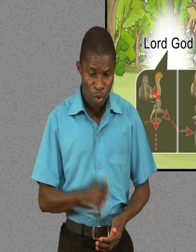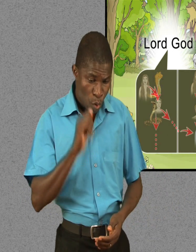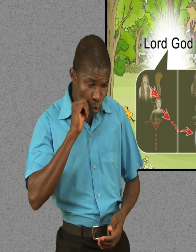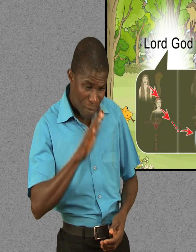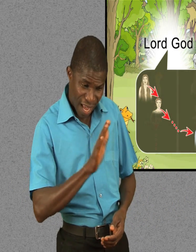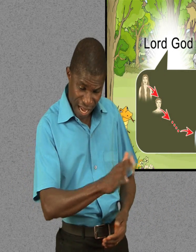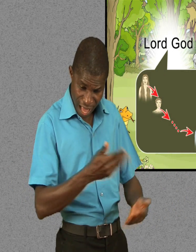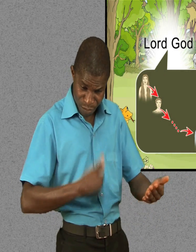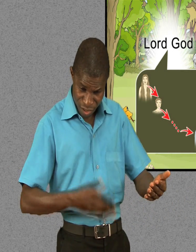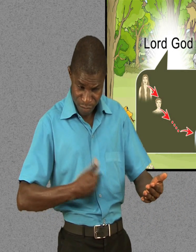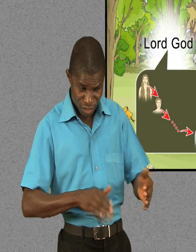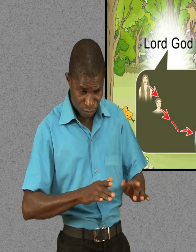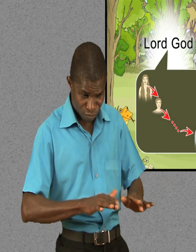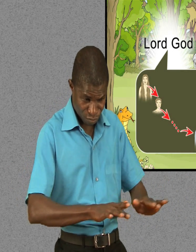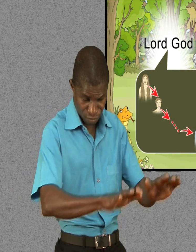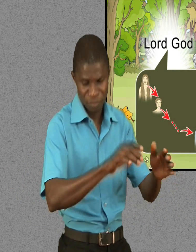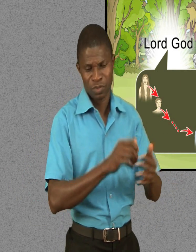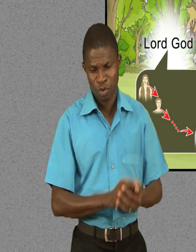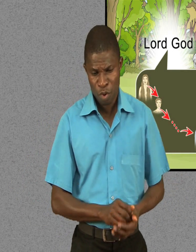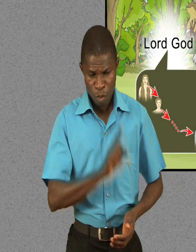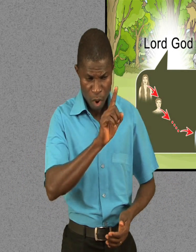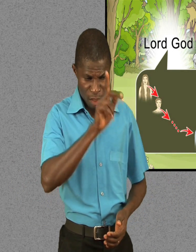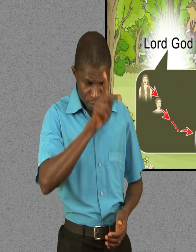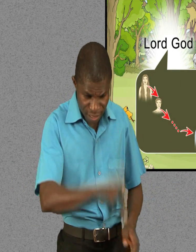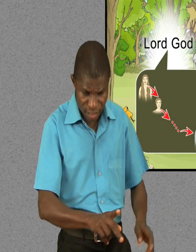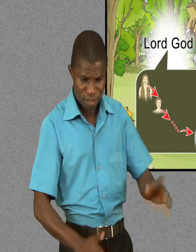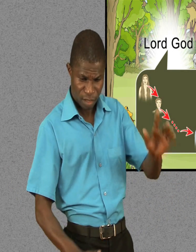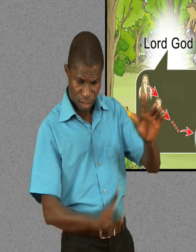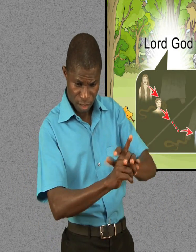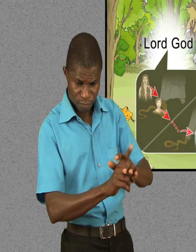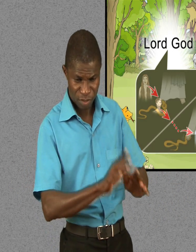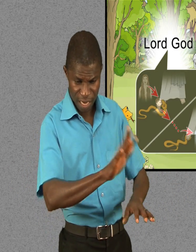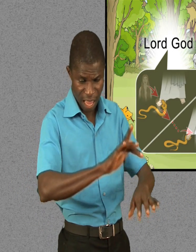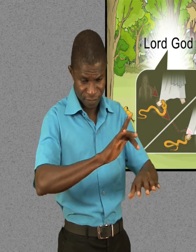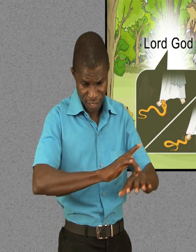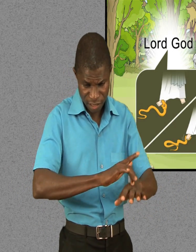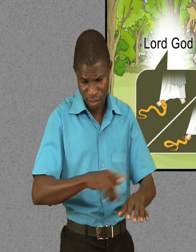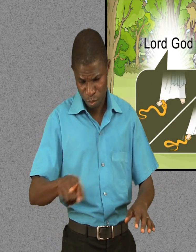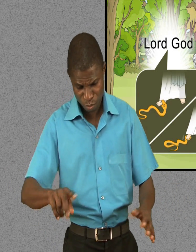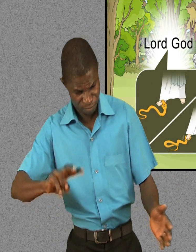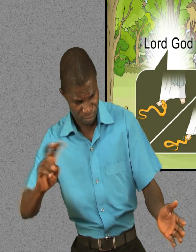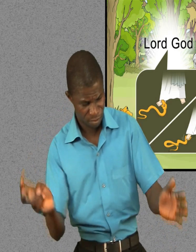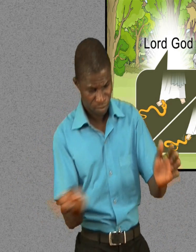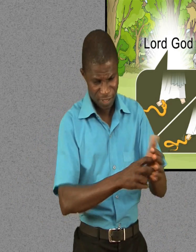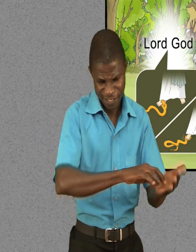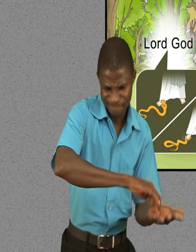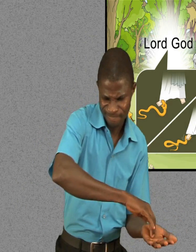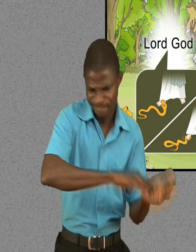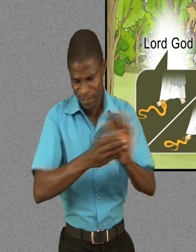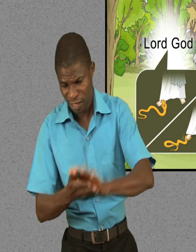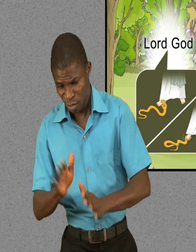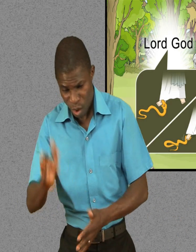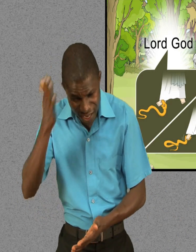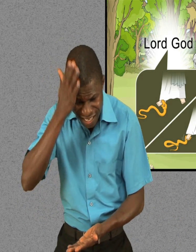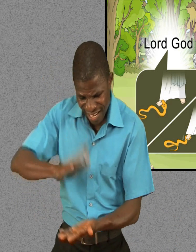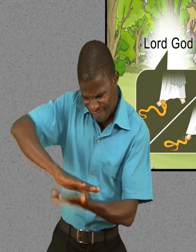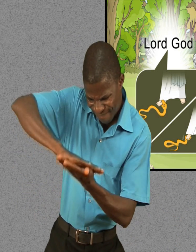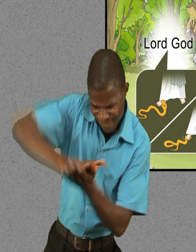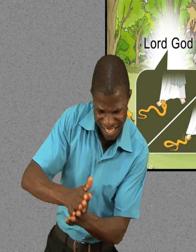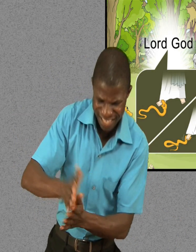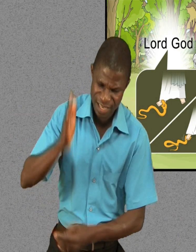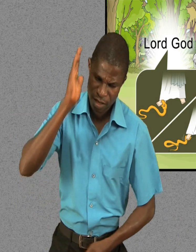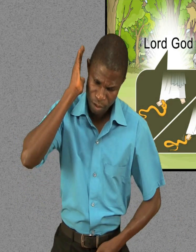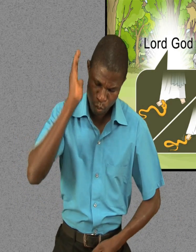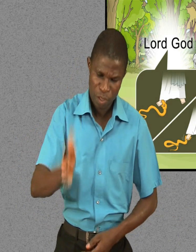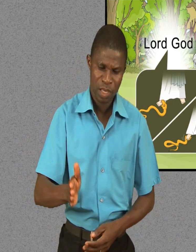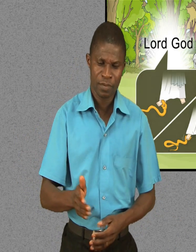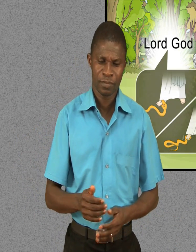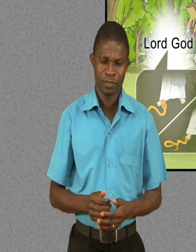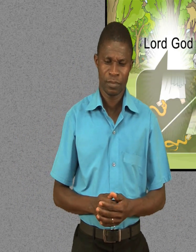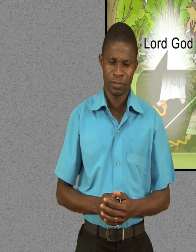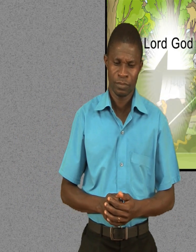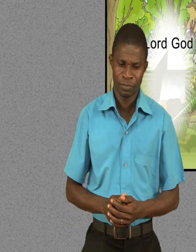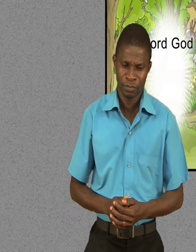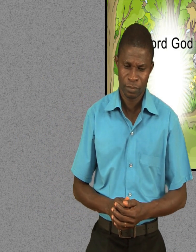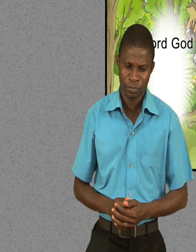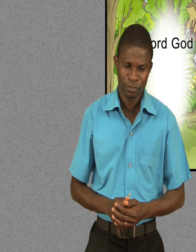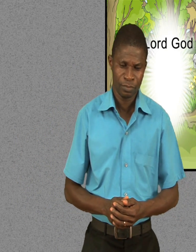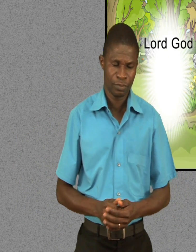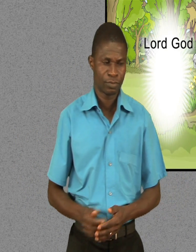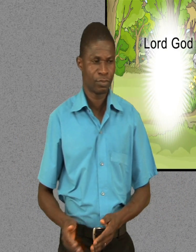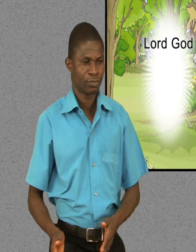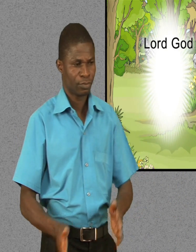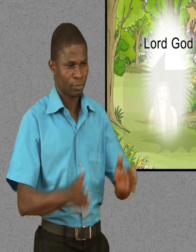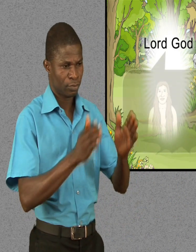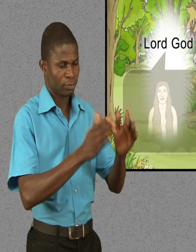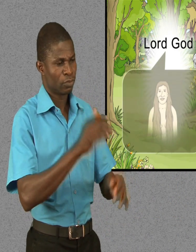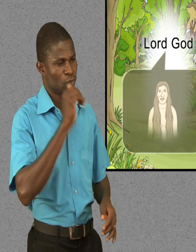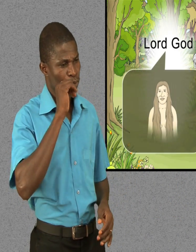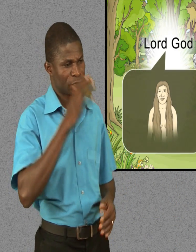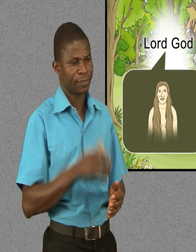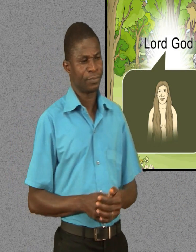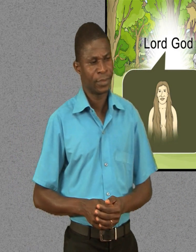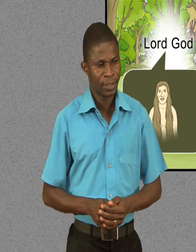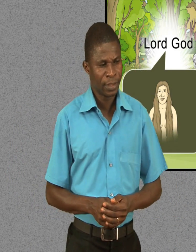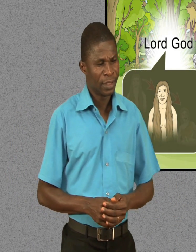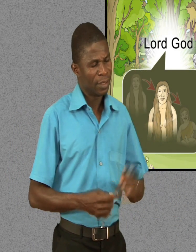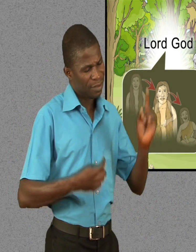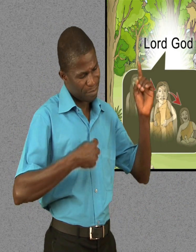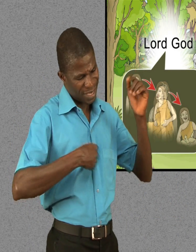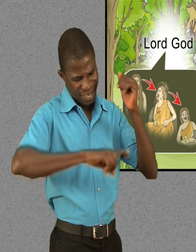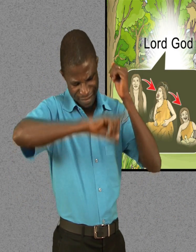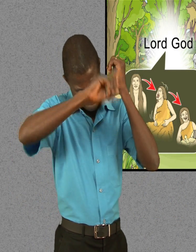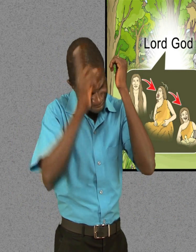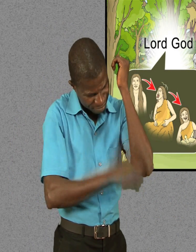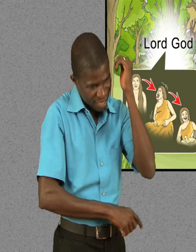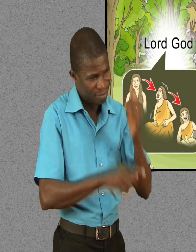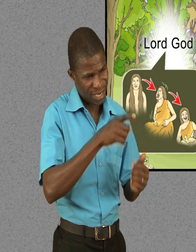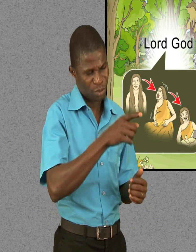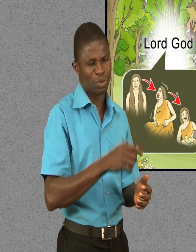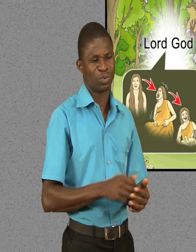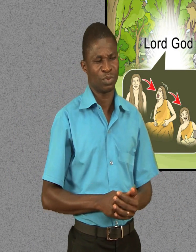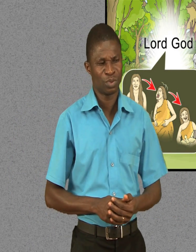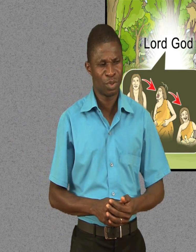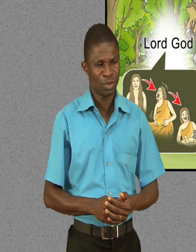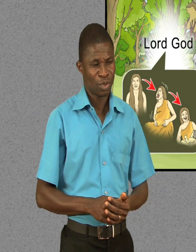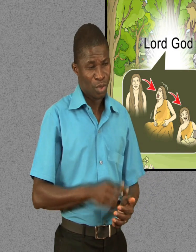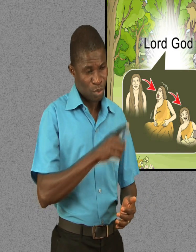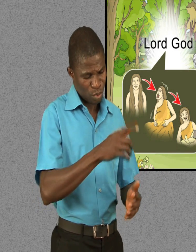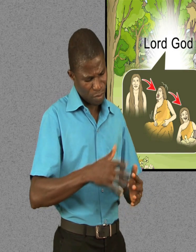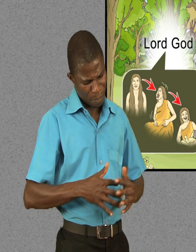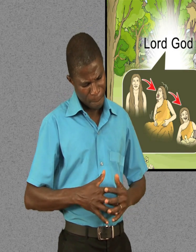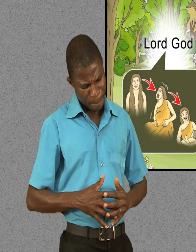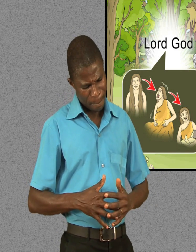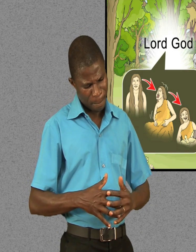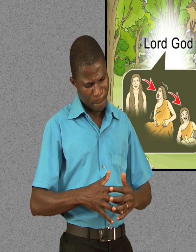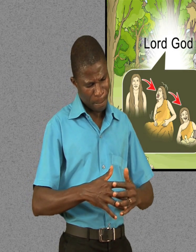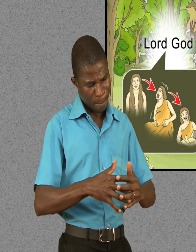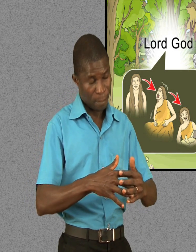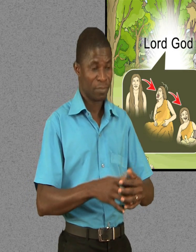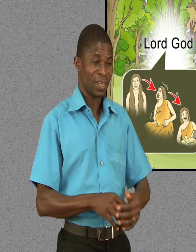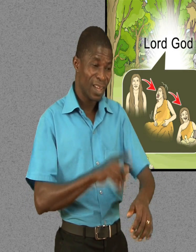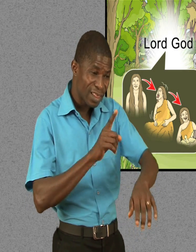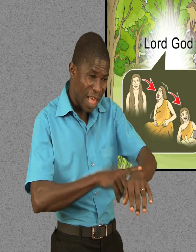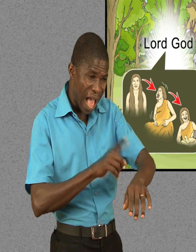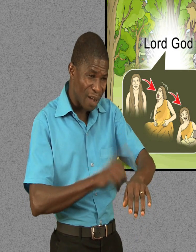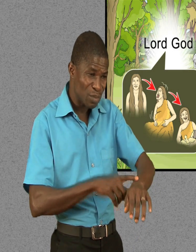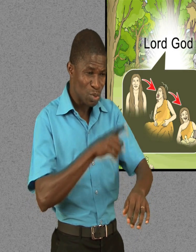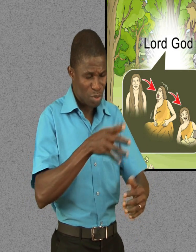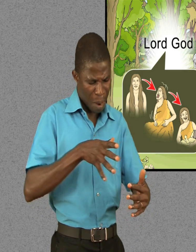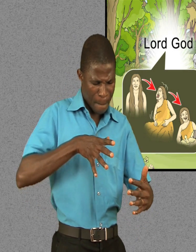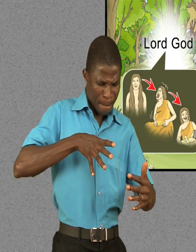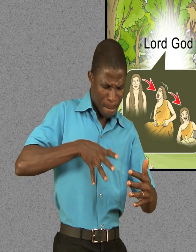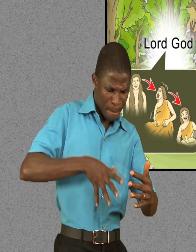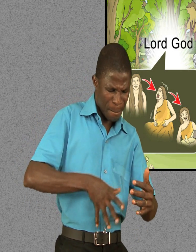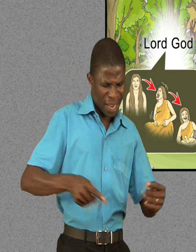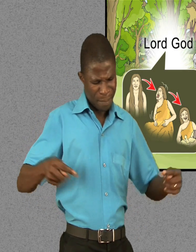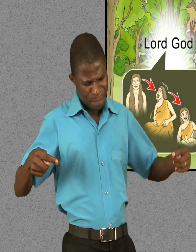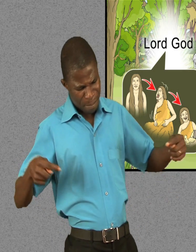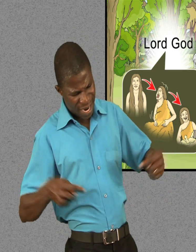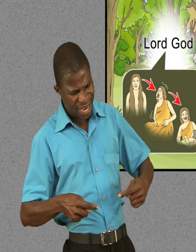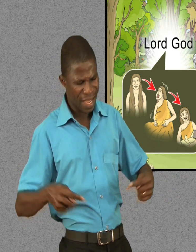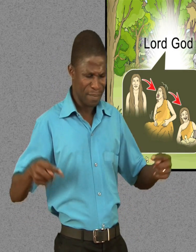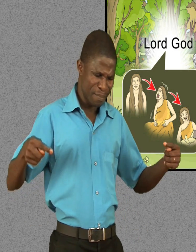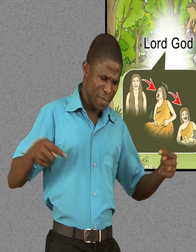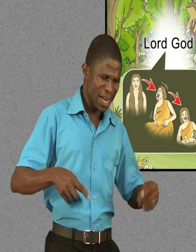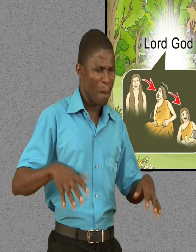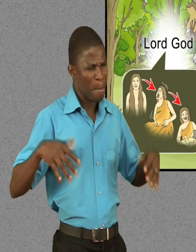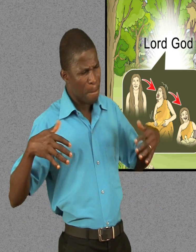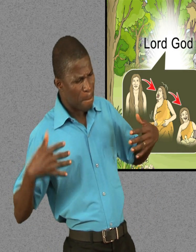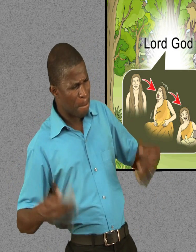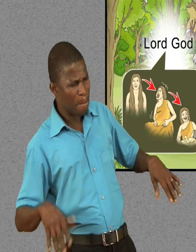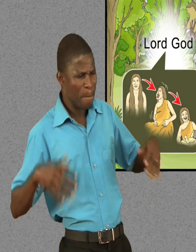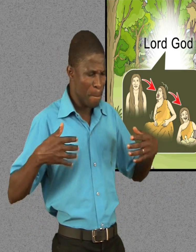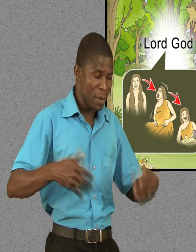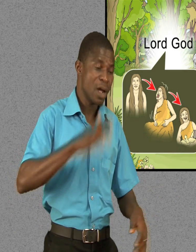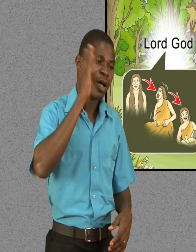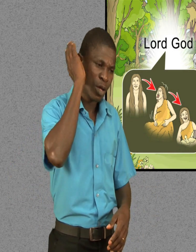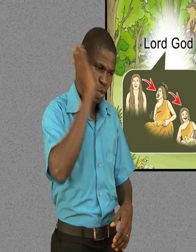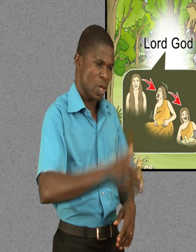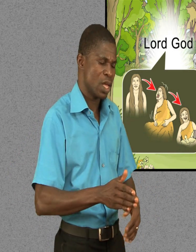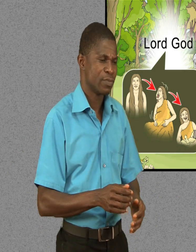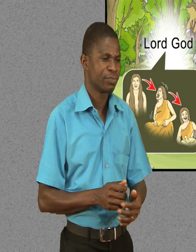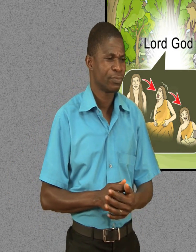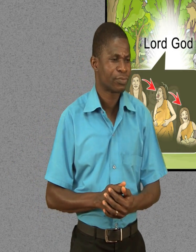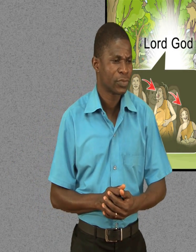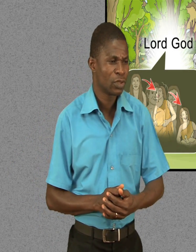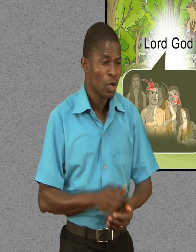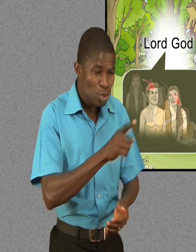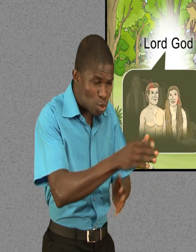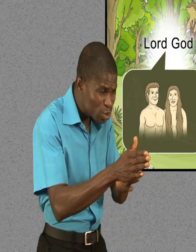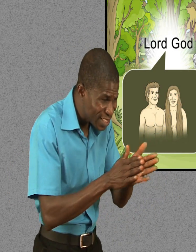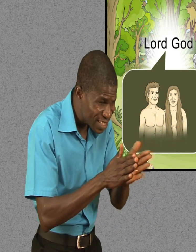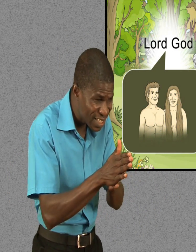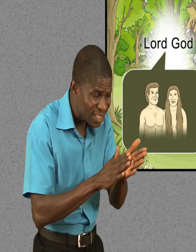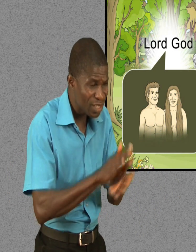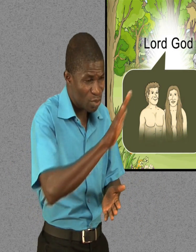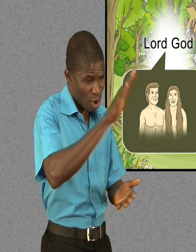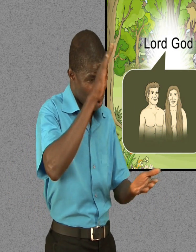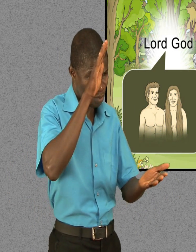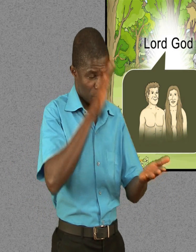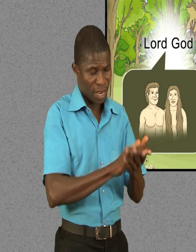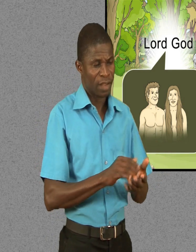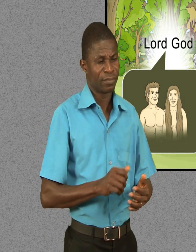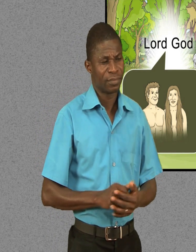He will crush your head, and you will strike his heel.” To the woman He said: “I will sharply increase your pain in childbirth; in pain you will bring forth children.